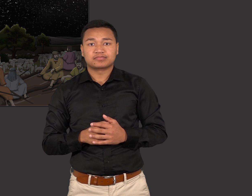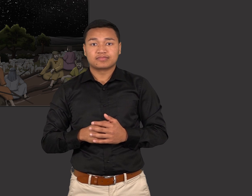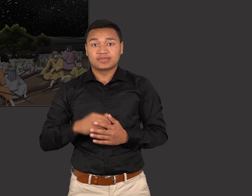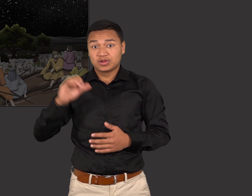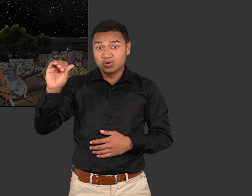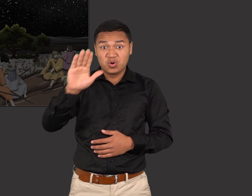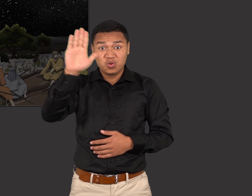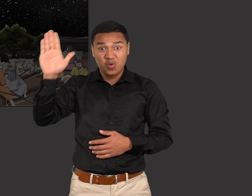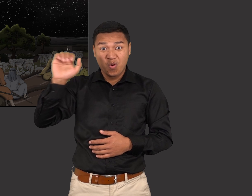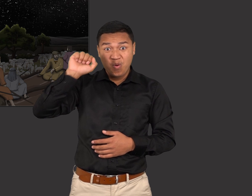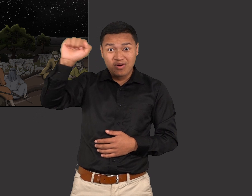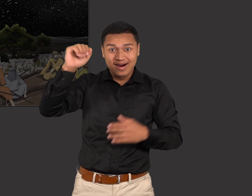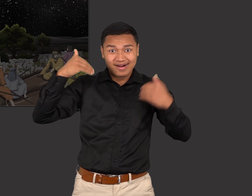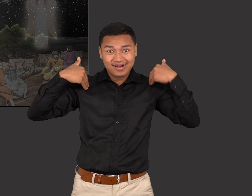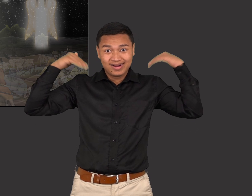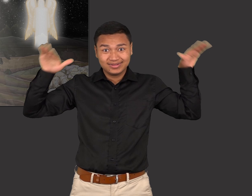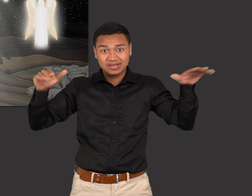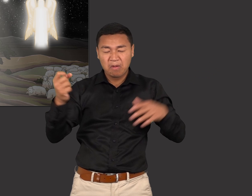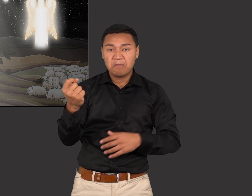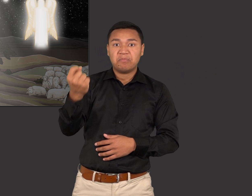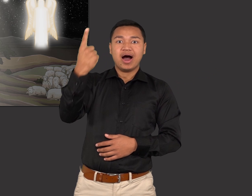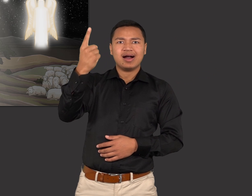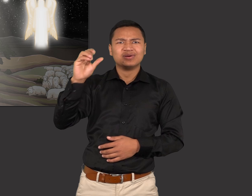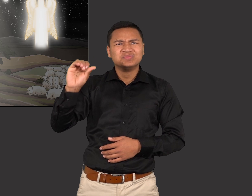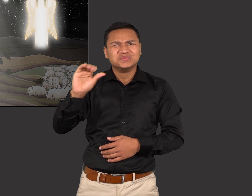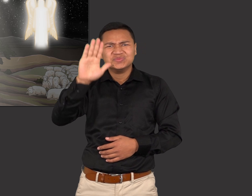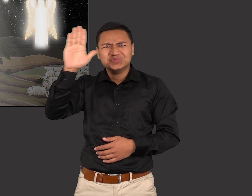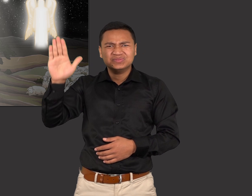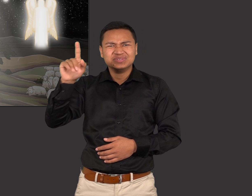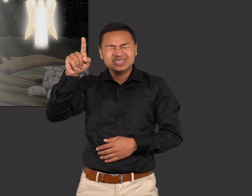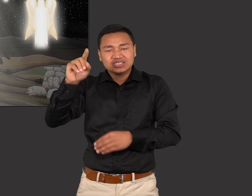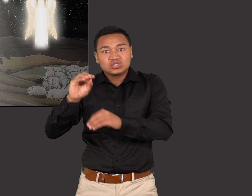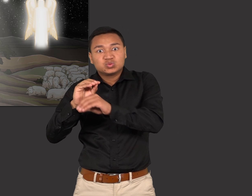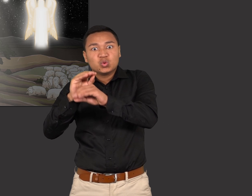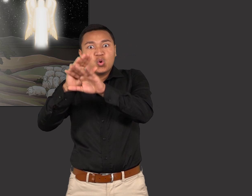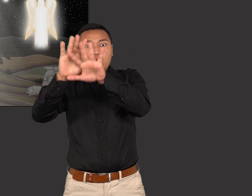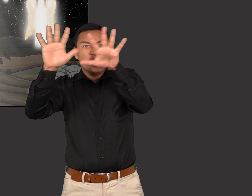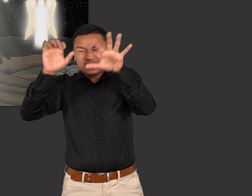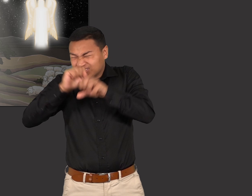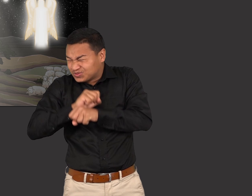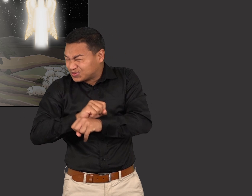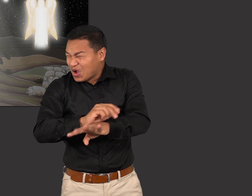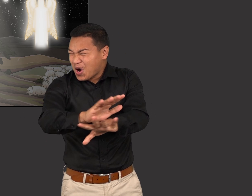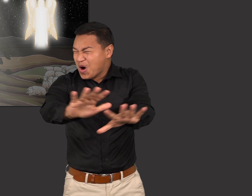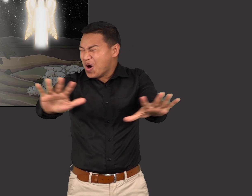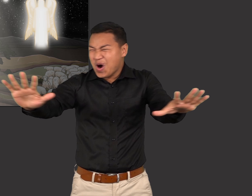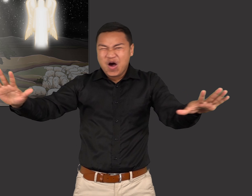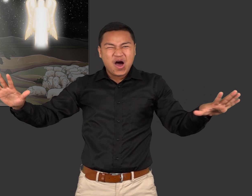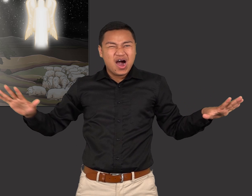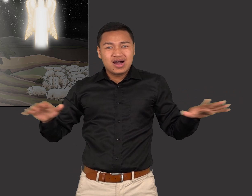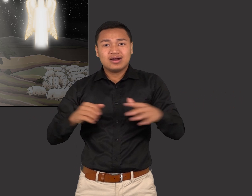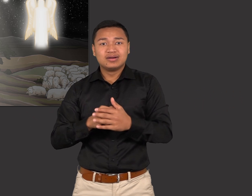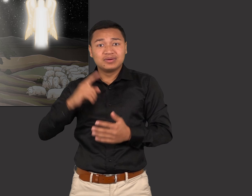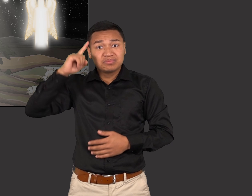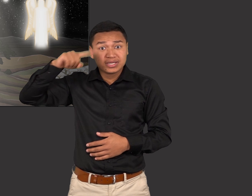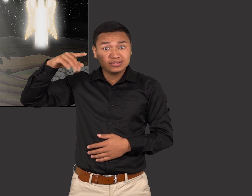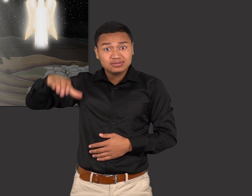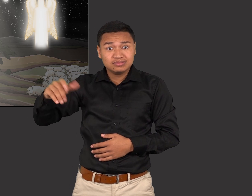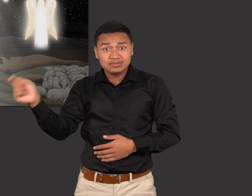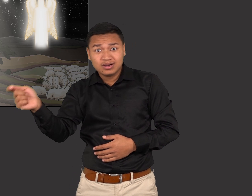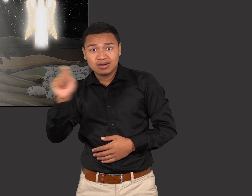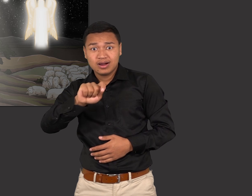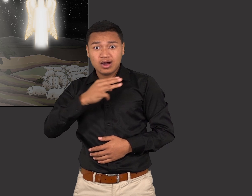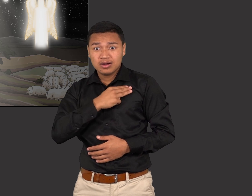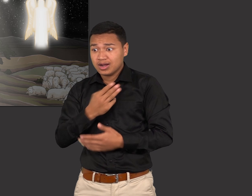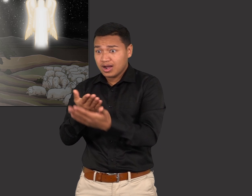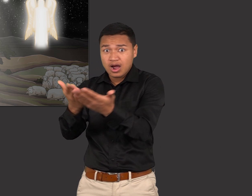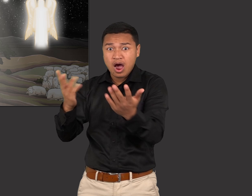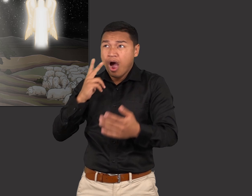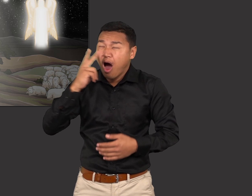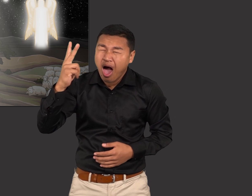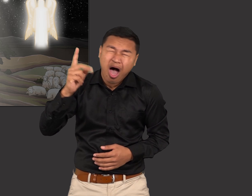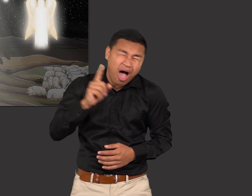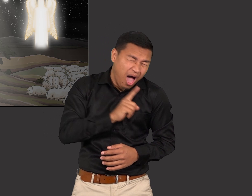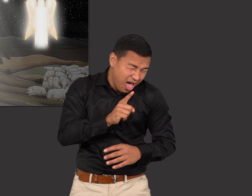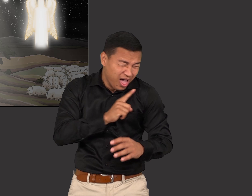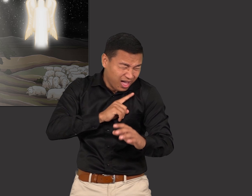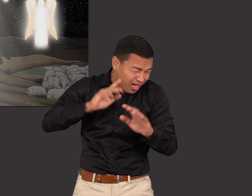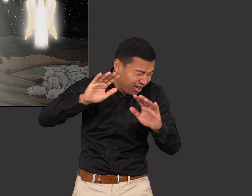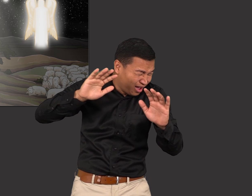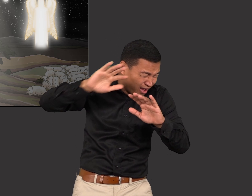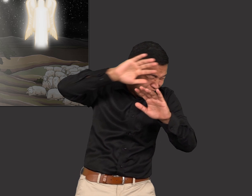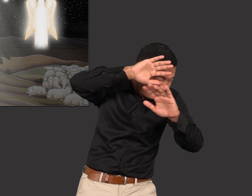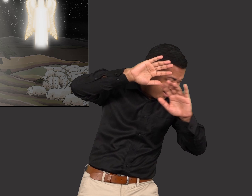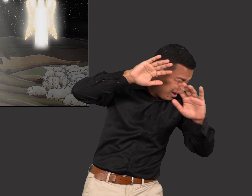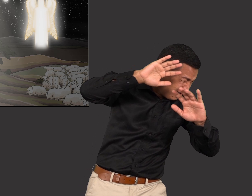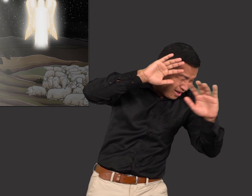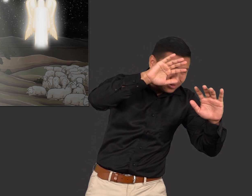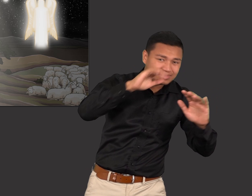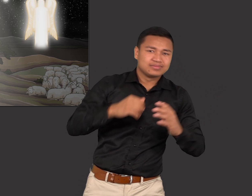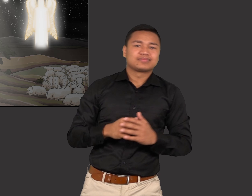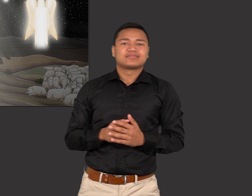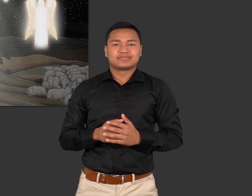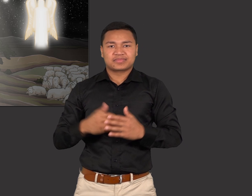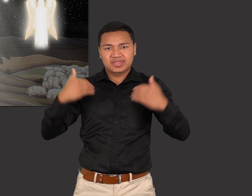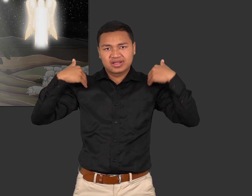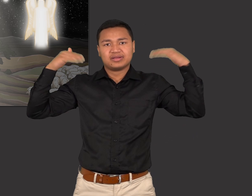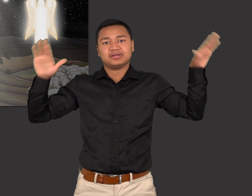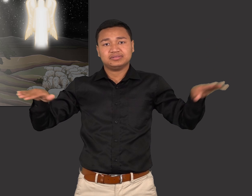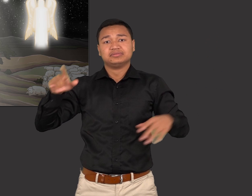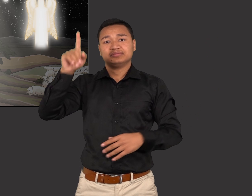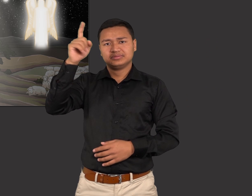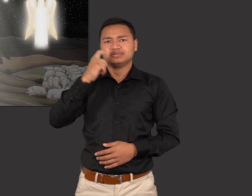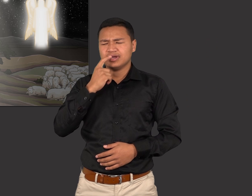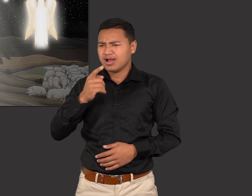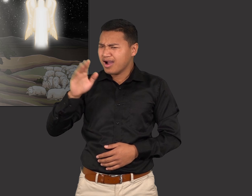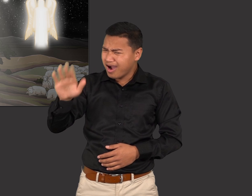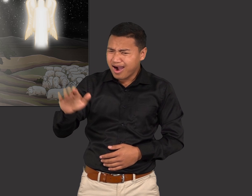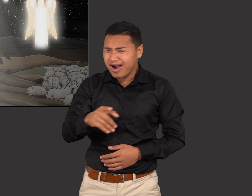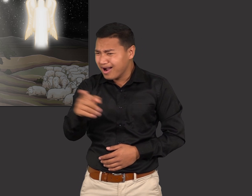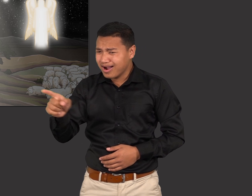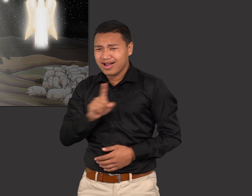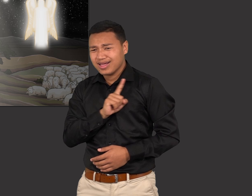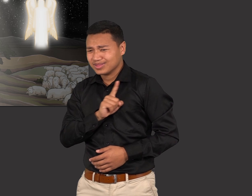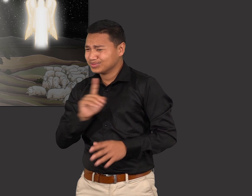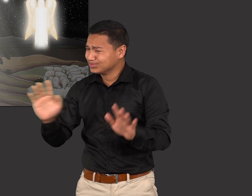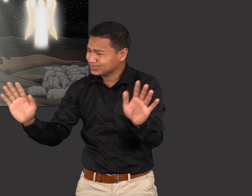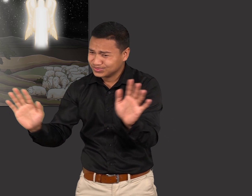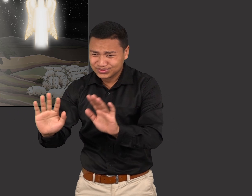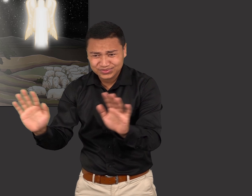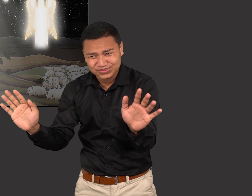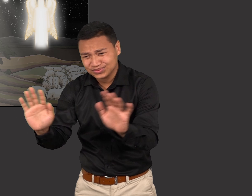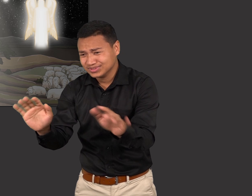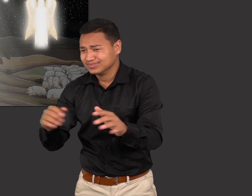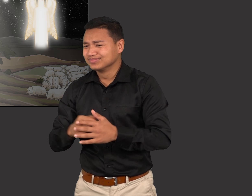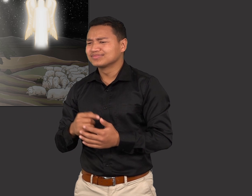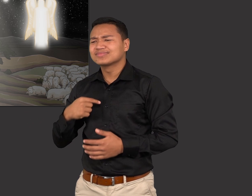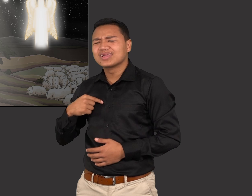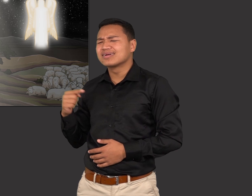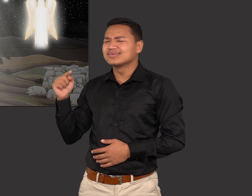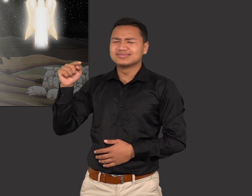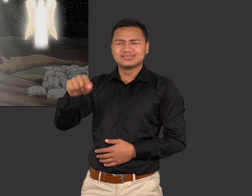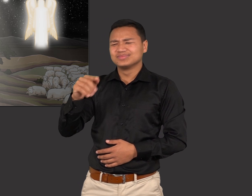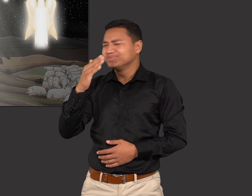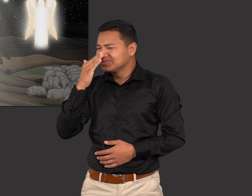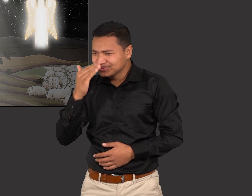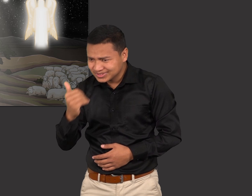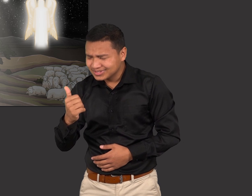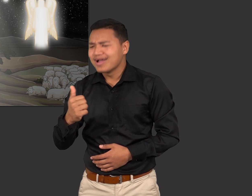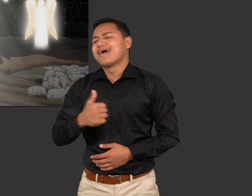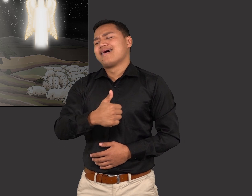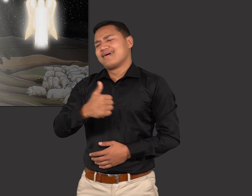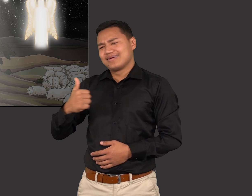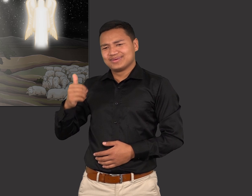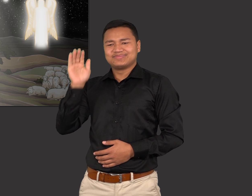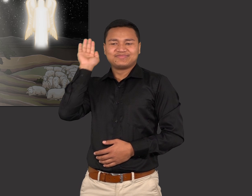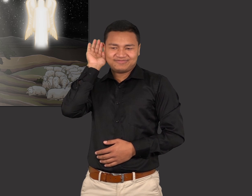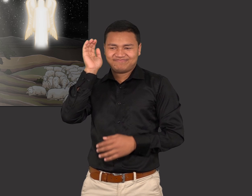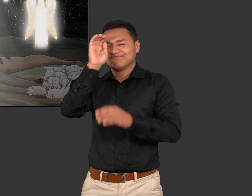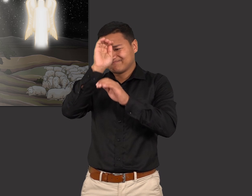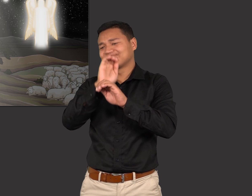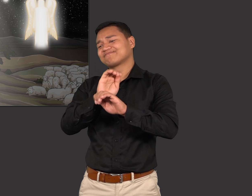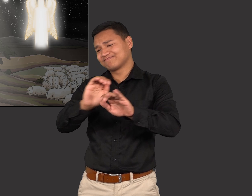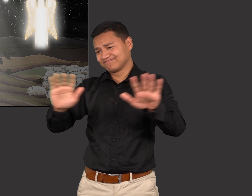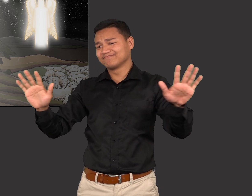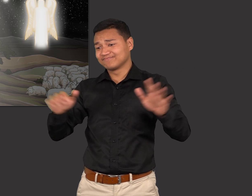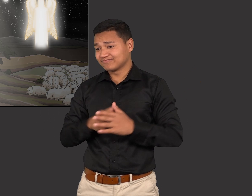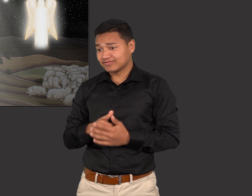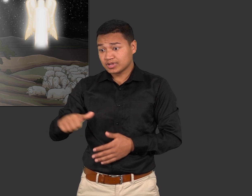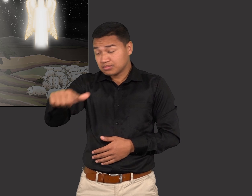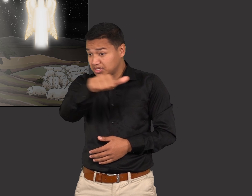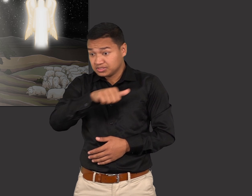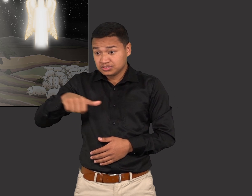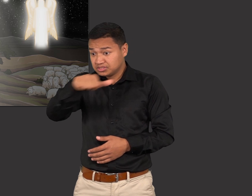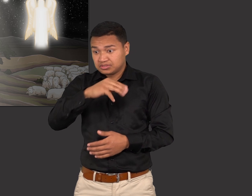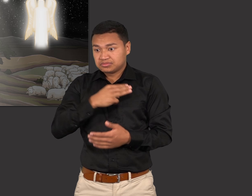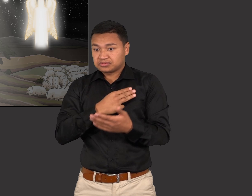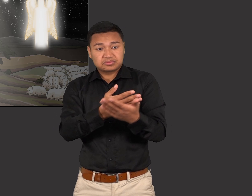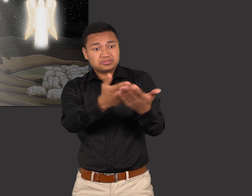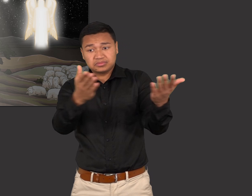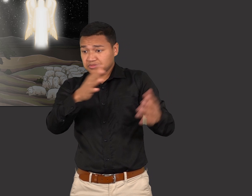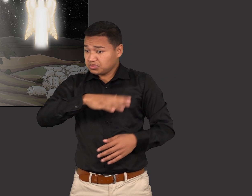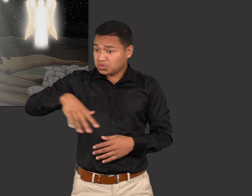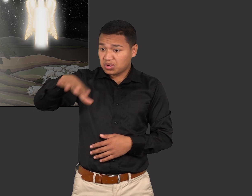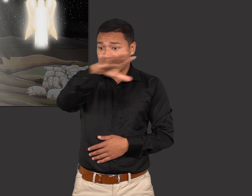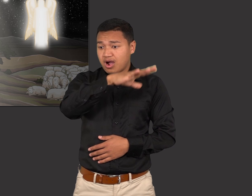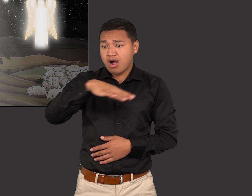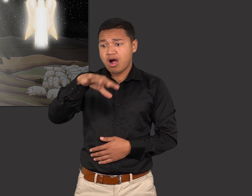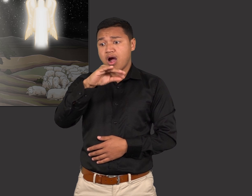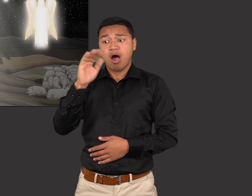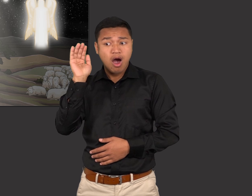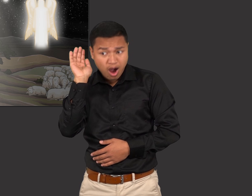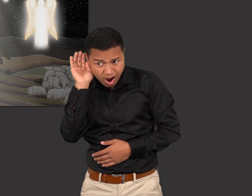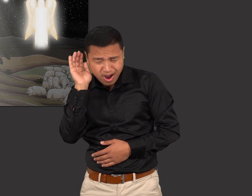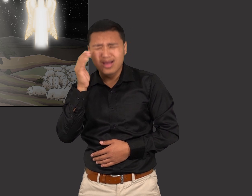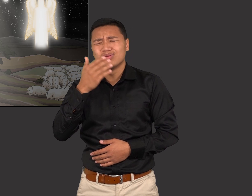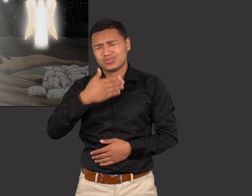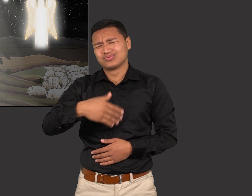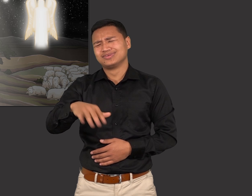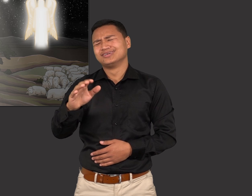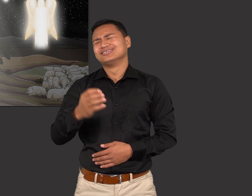Just then an angel of the Lord stood before them, and the glory of the Lord shone around them, and they were terrified. But the angel said to them, “Do not be afraid!